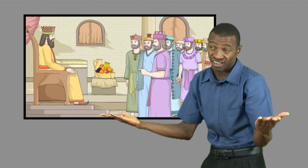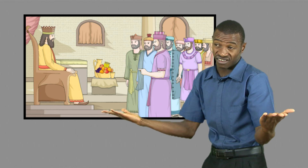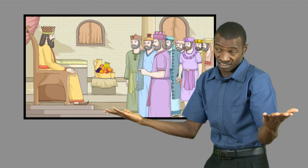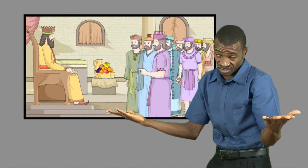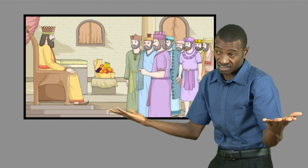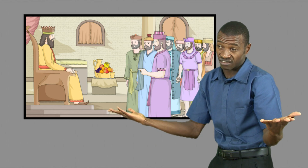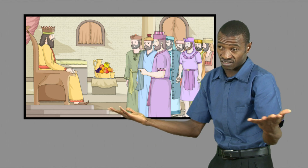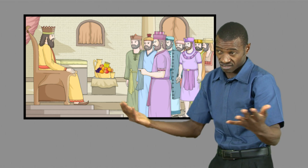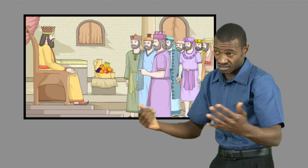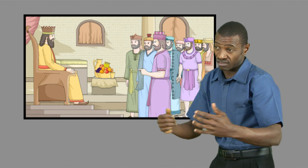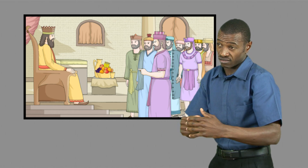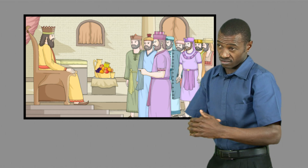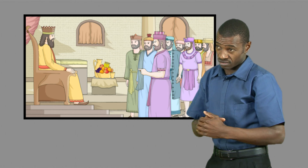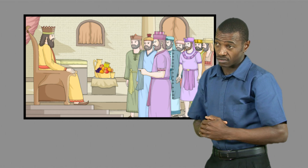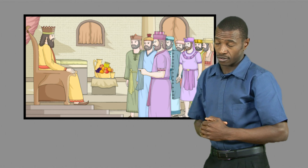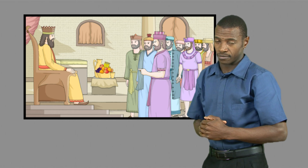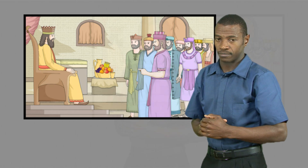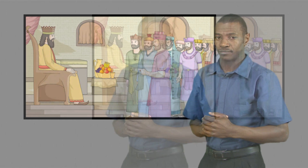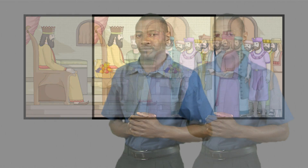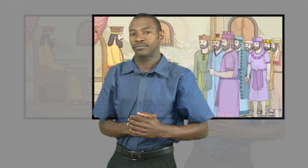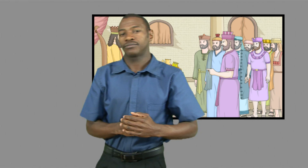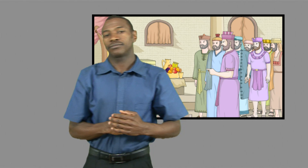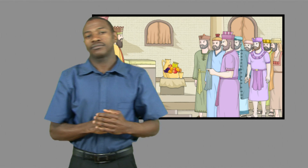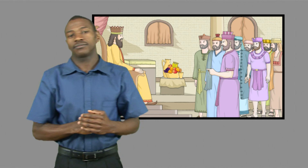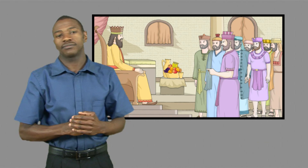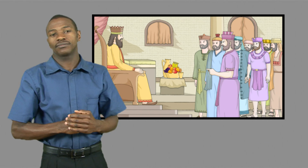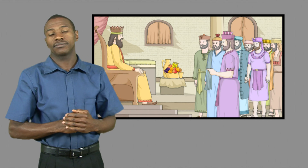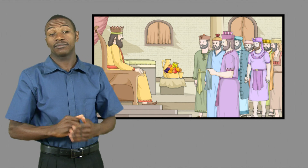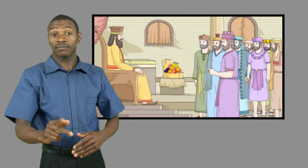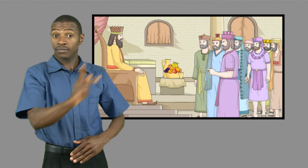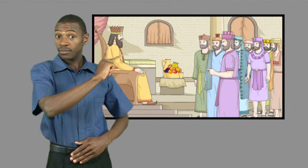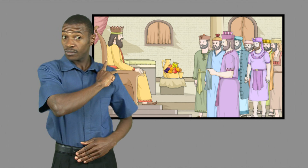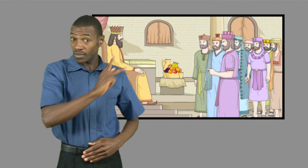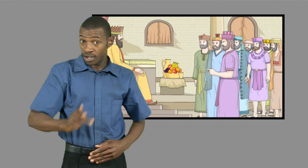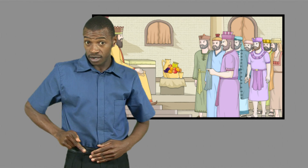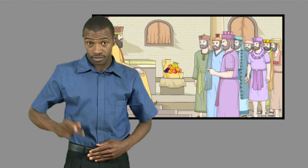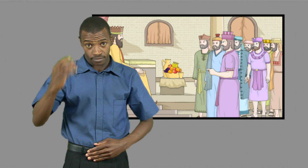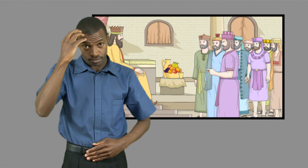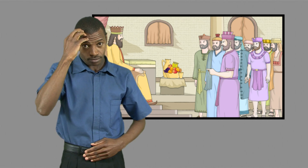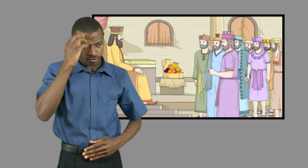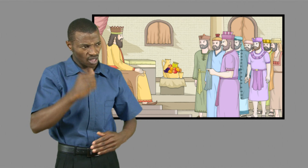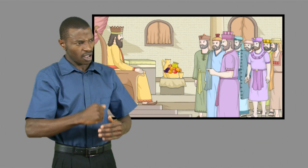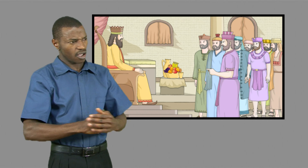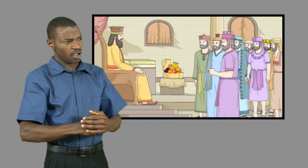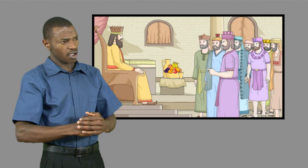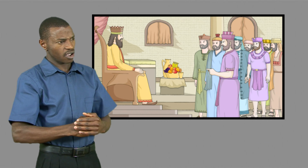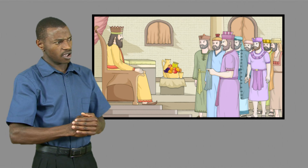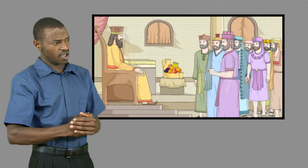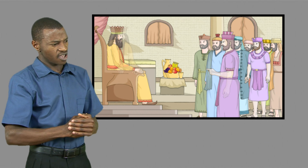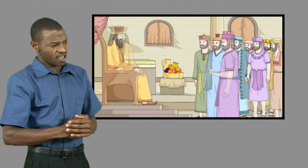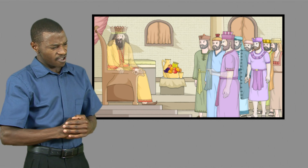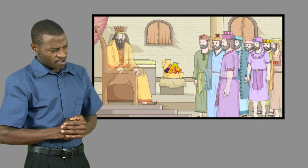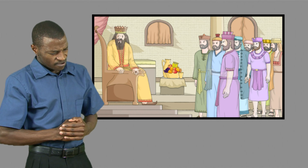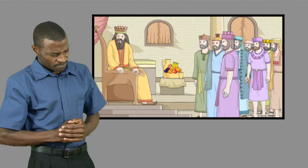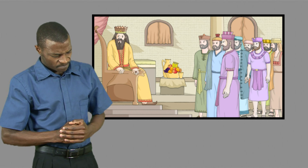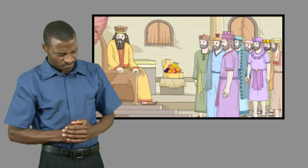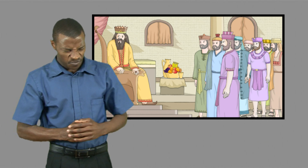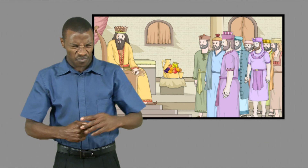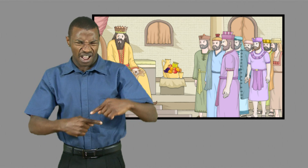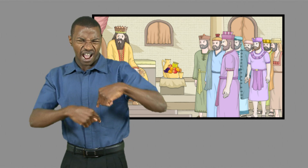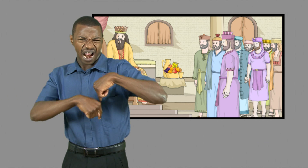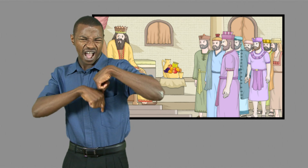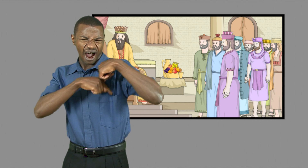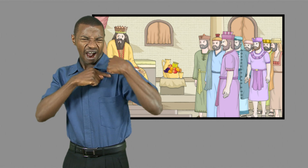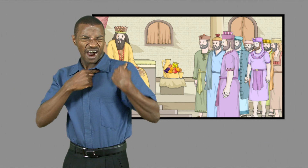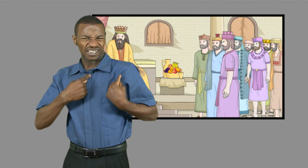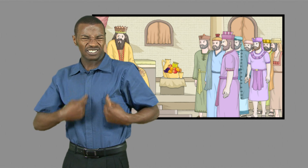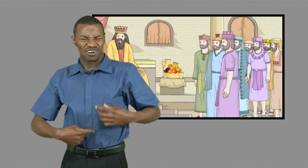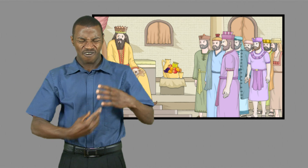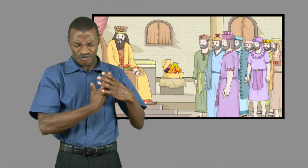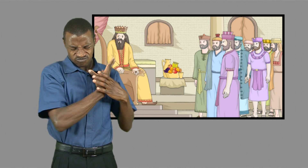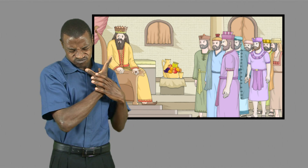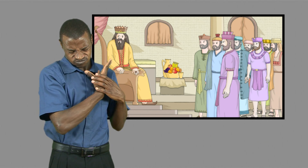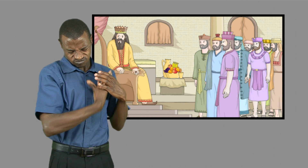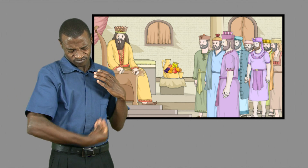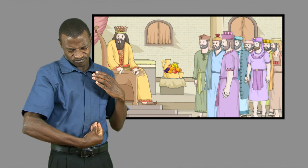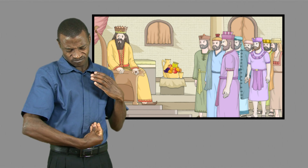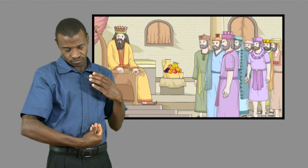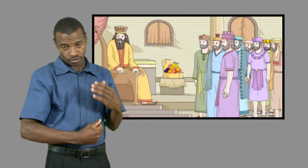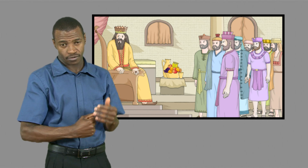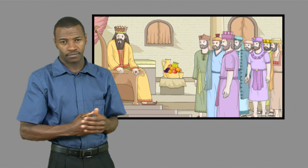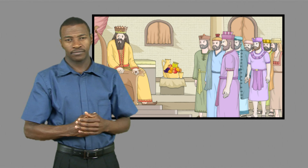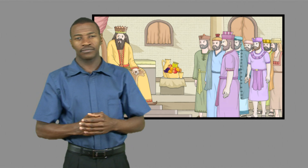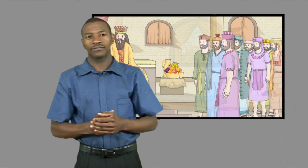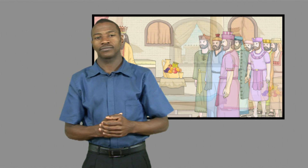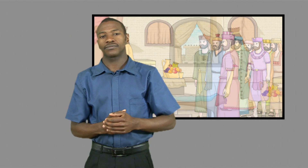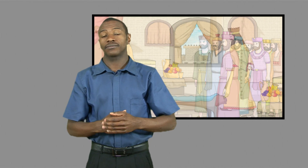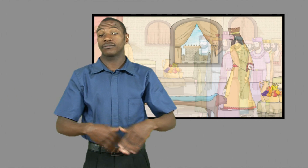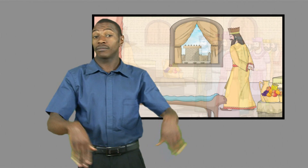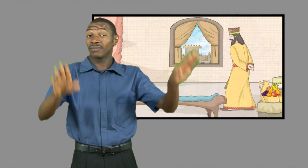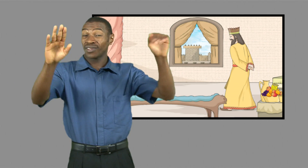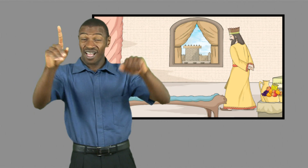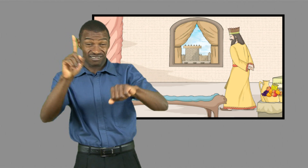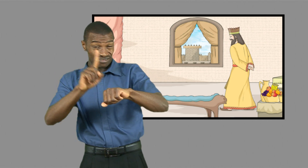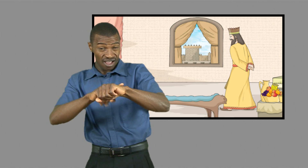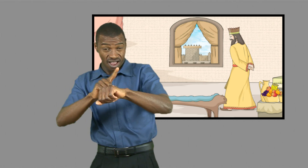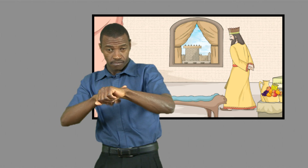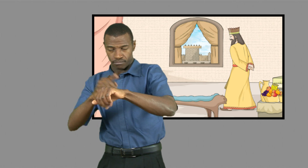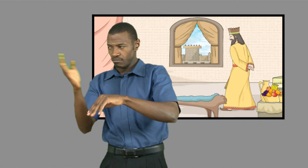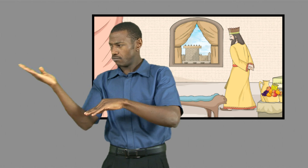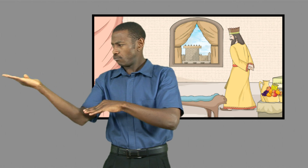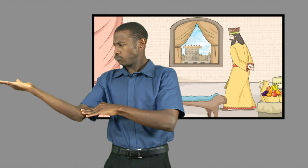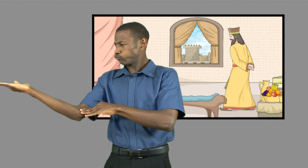He still makes his petition three times a day.”